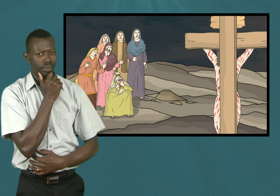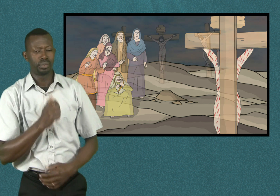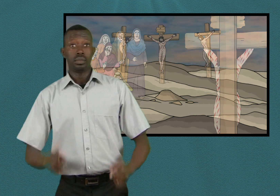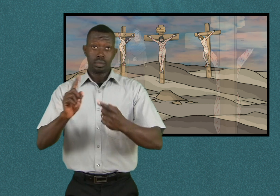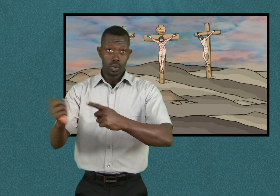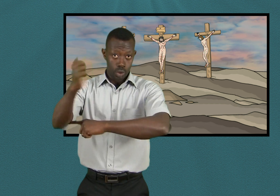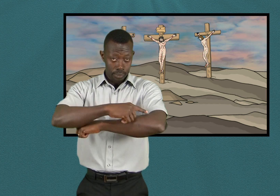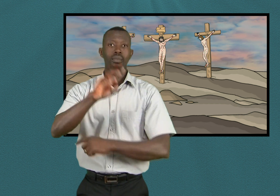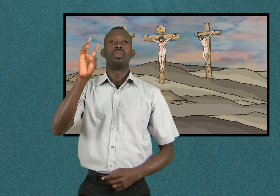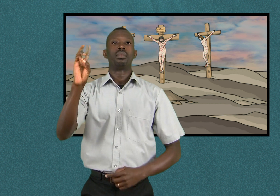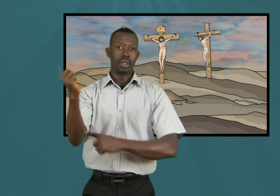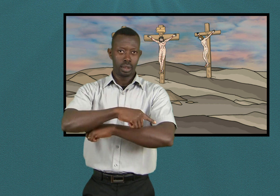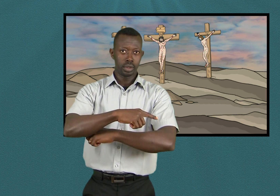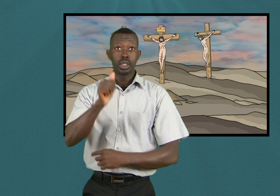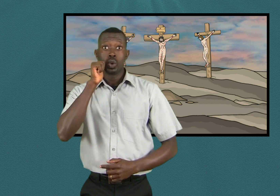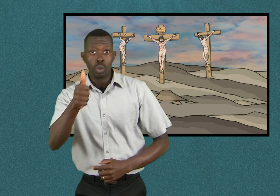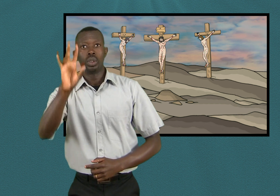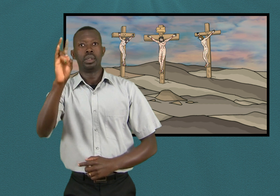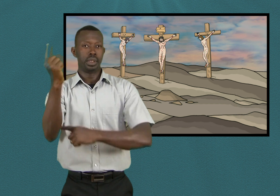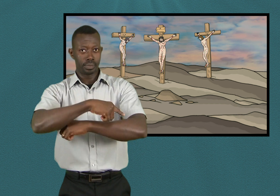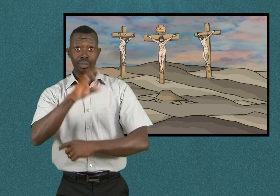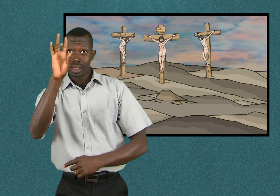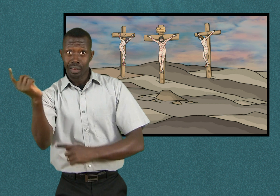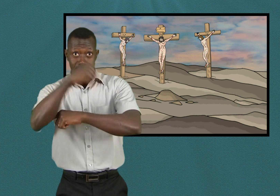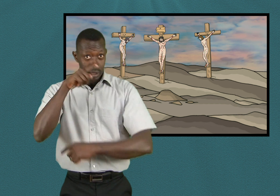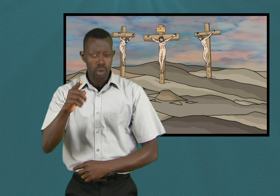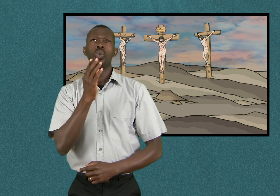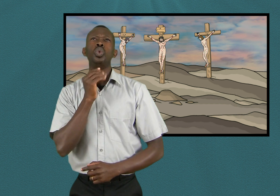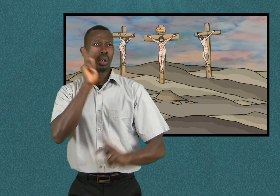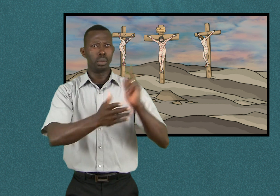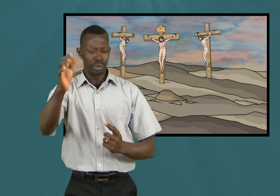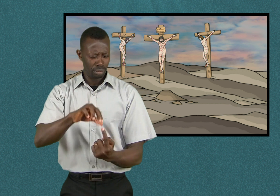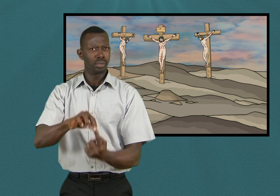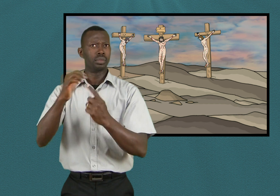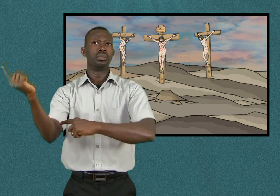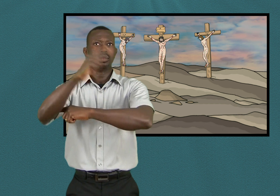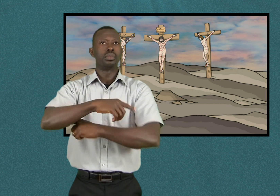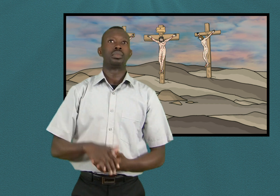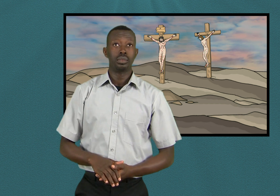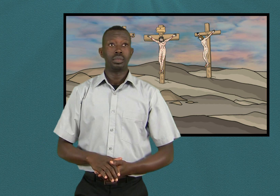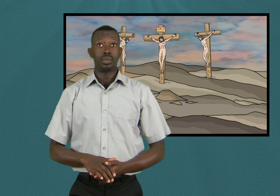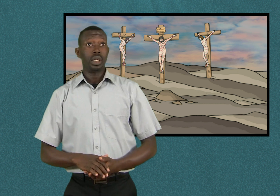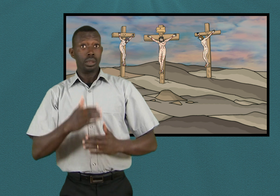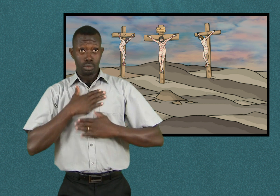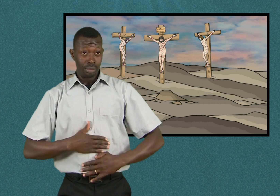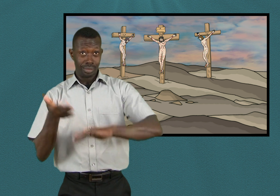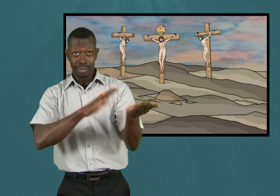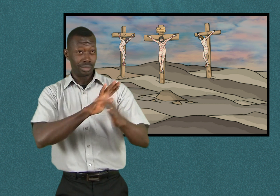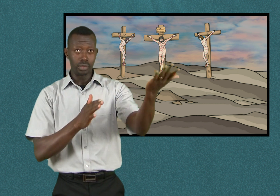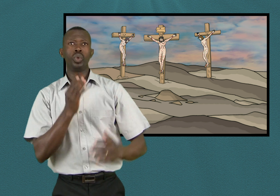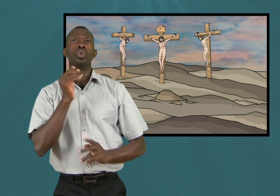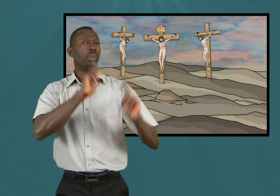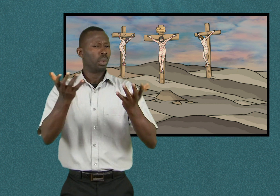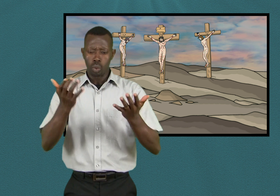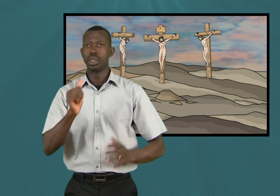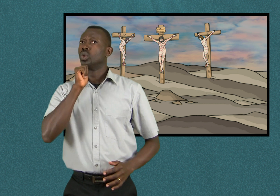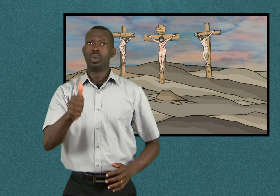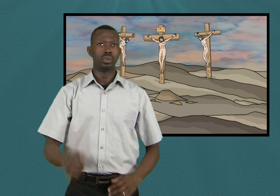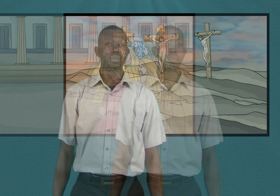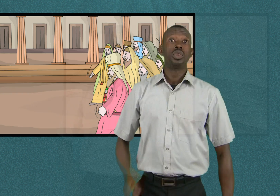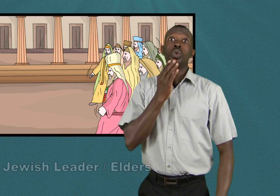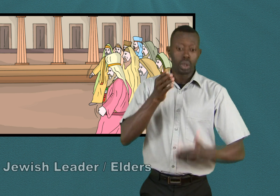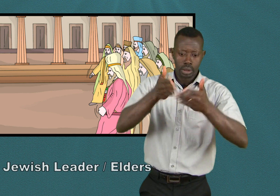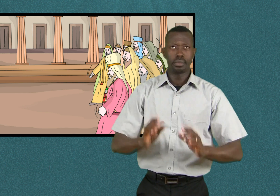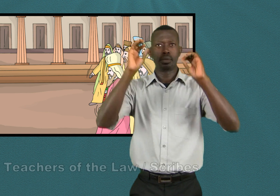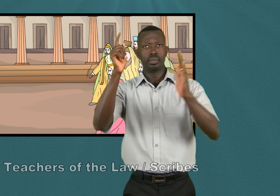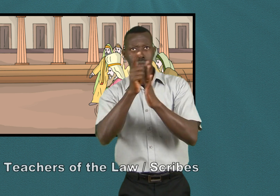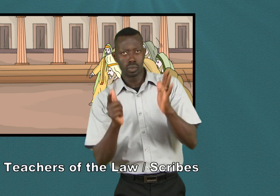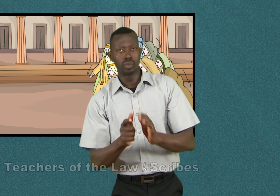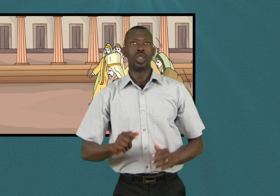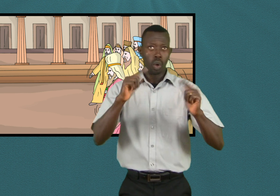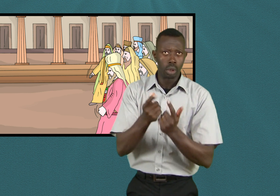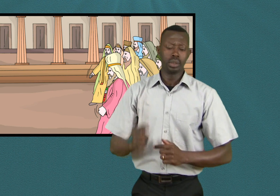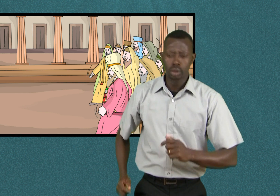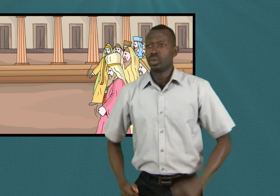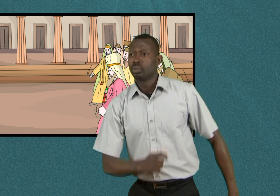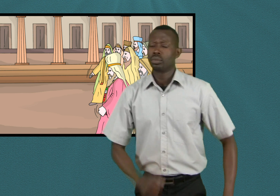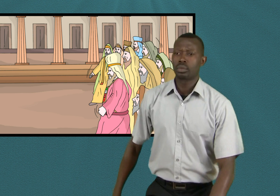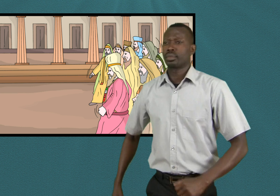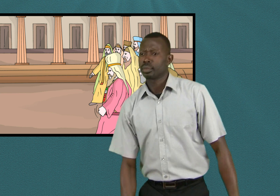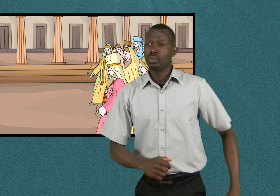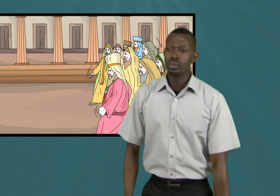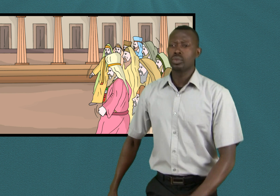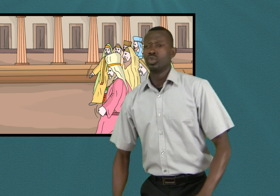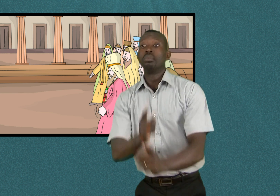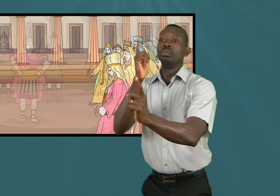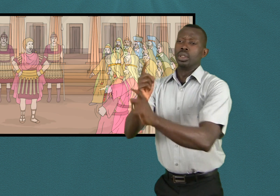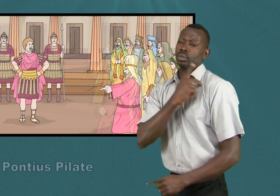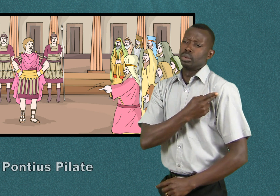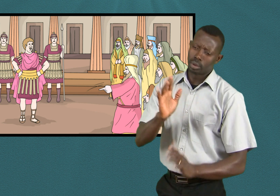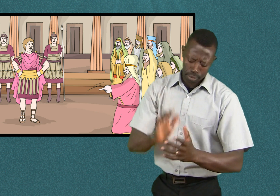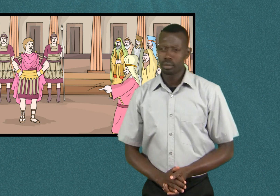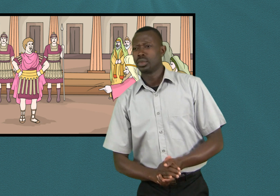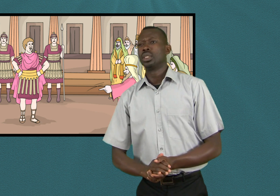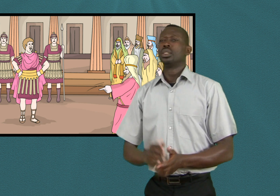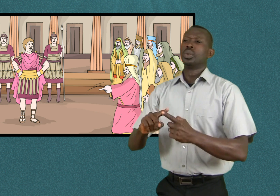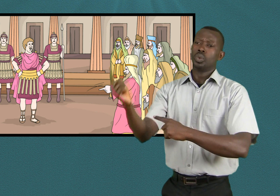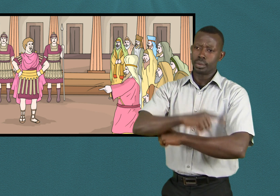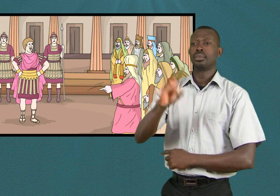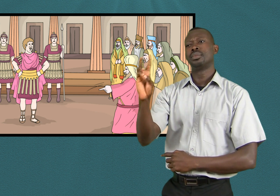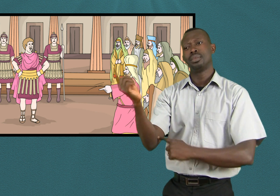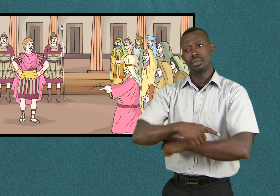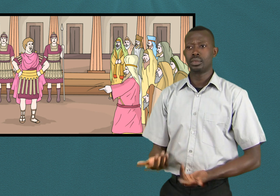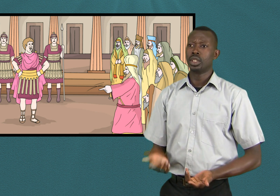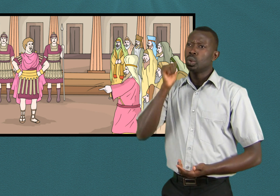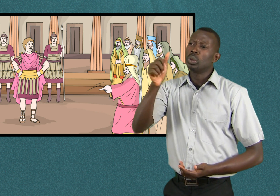The next day, the one after Preparation Day, the chief priests and Pharisees assembled before Pilate. “Sir,” they said, “we remember that while He was alive that deceiver said, ‘After three days I will rise again.’ So give the order that the tomb be secured until the third day. Otherwise, His disciples may come and steal Him away and tell the people He has risen from the dead. And this last deception would be worse than the first.” “You have a guard,” Pilate said.